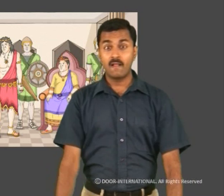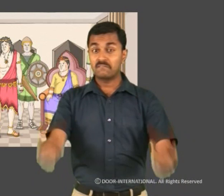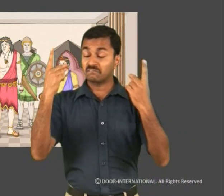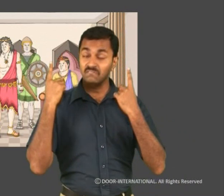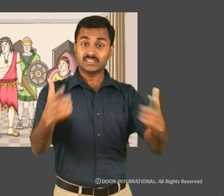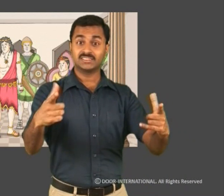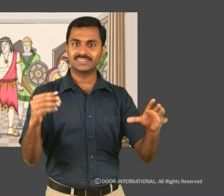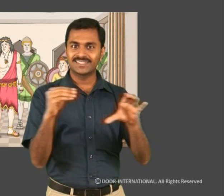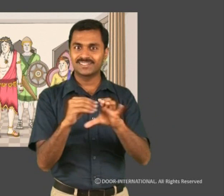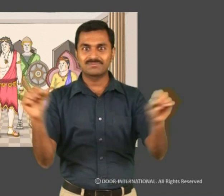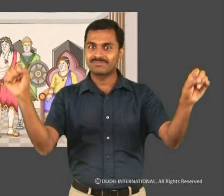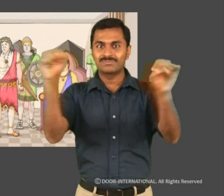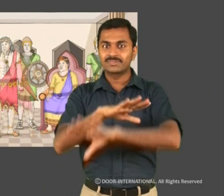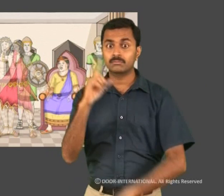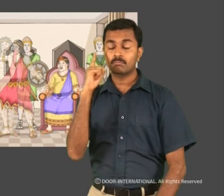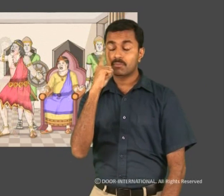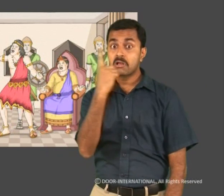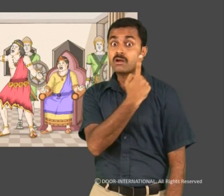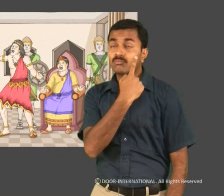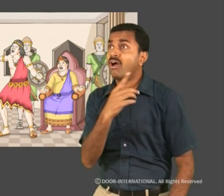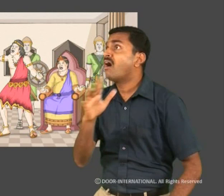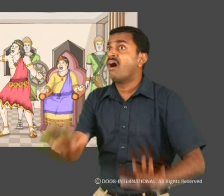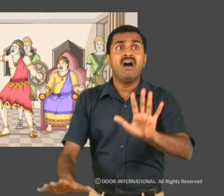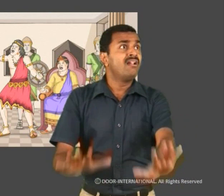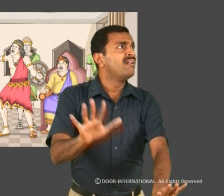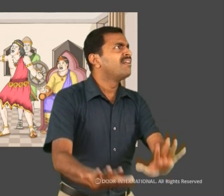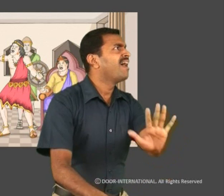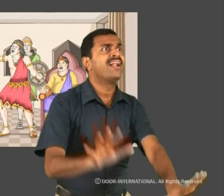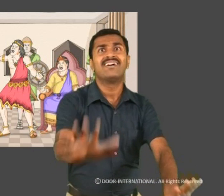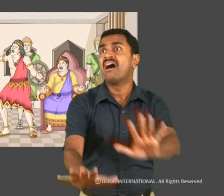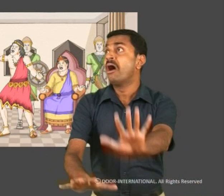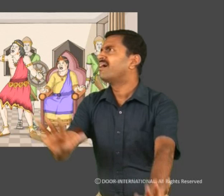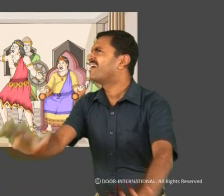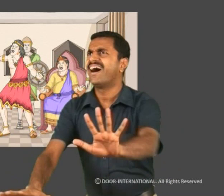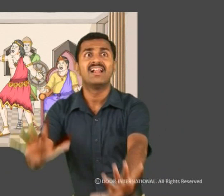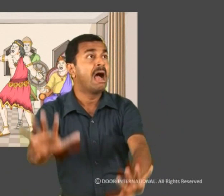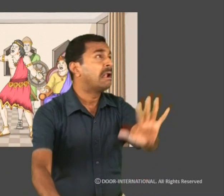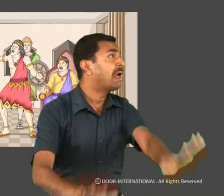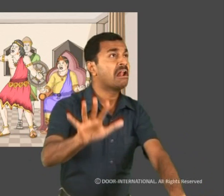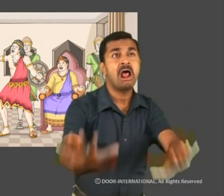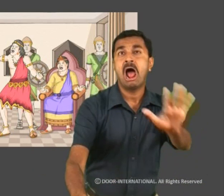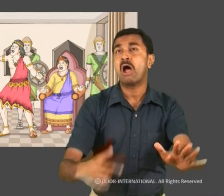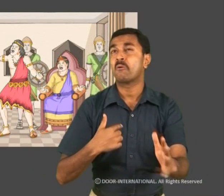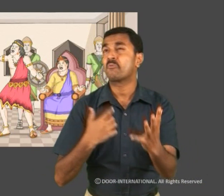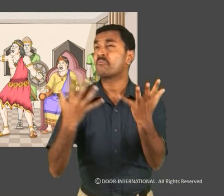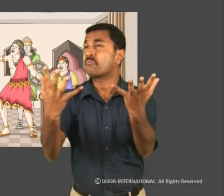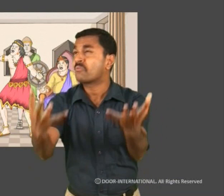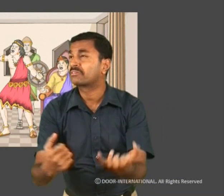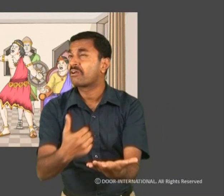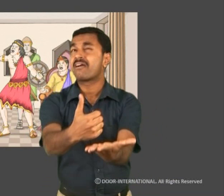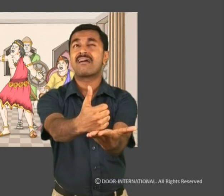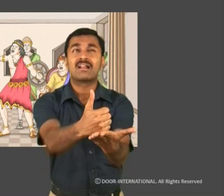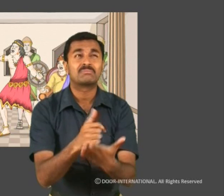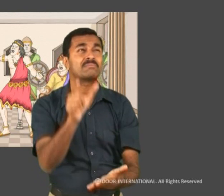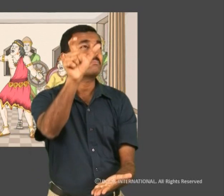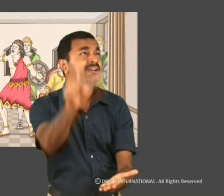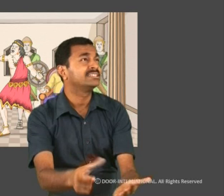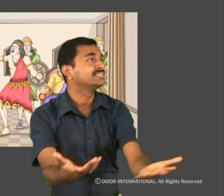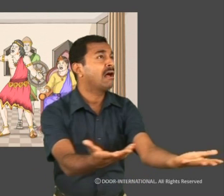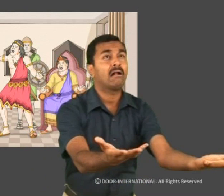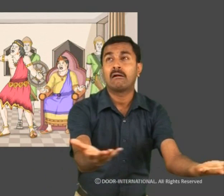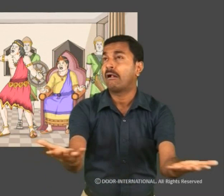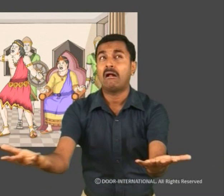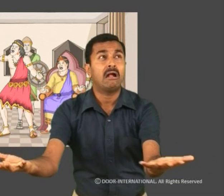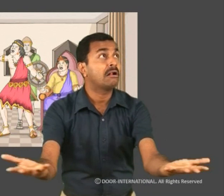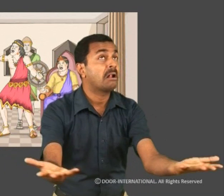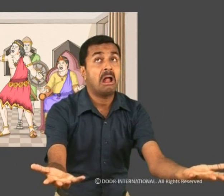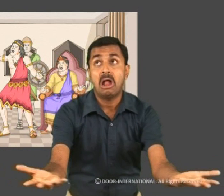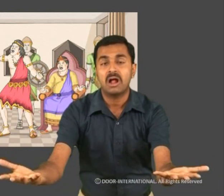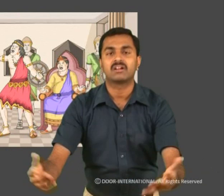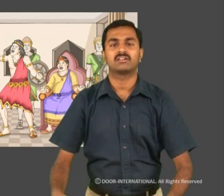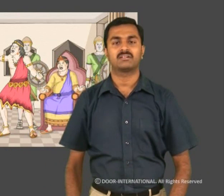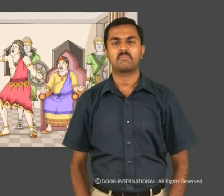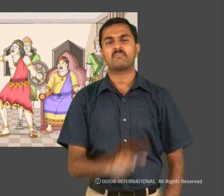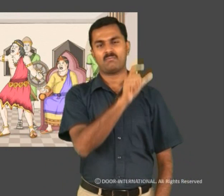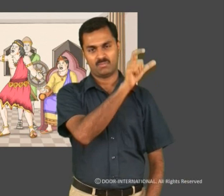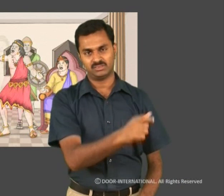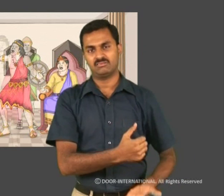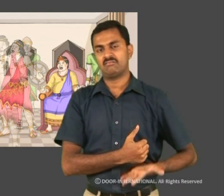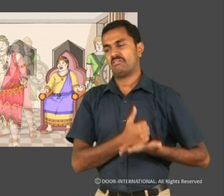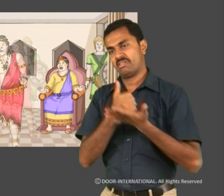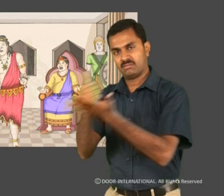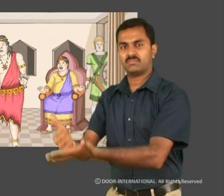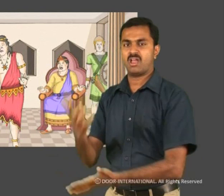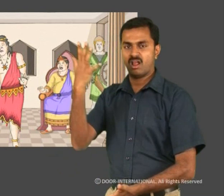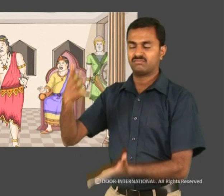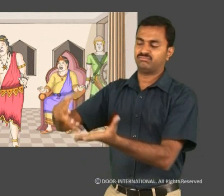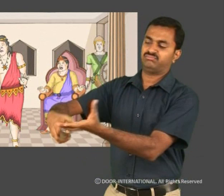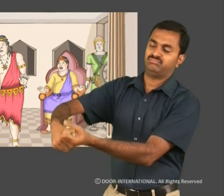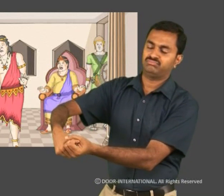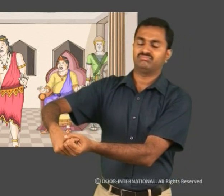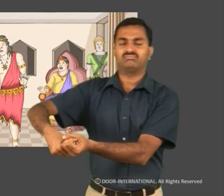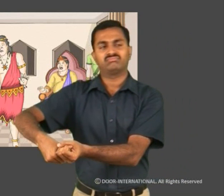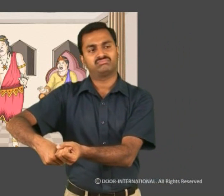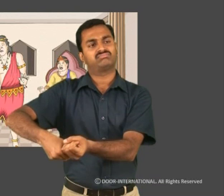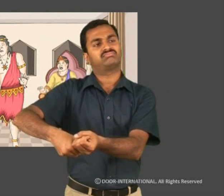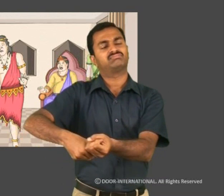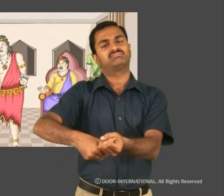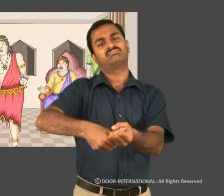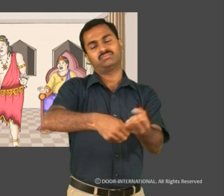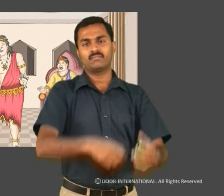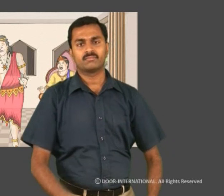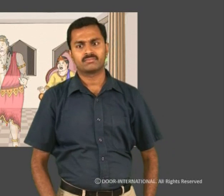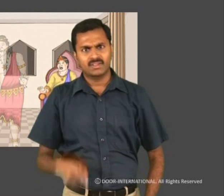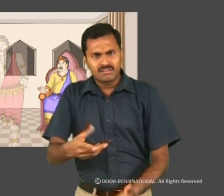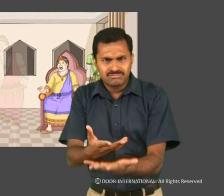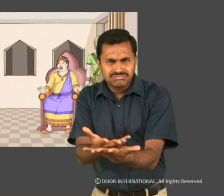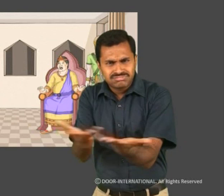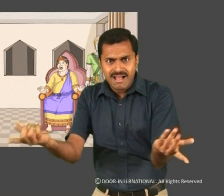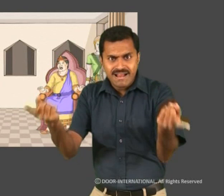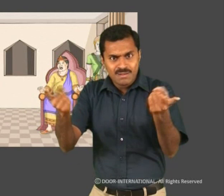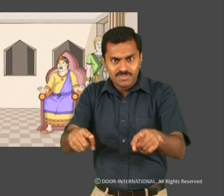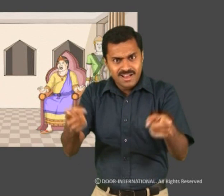Immediately mist and darkness came over him, and he groped about, seeking someone to lead him by the hand.